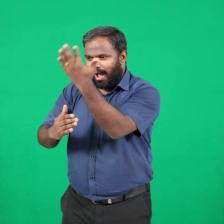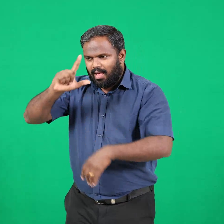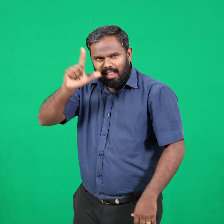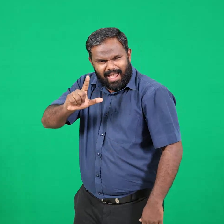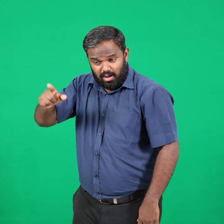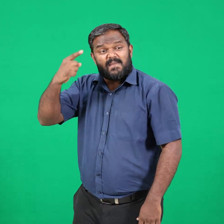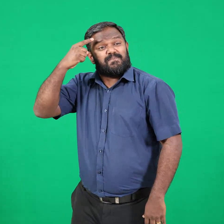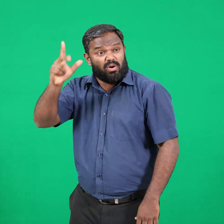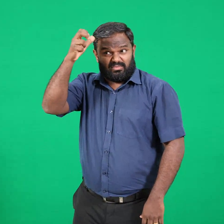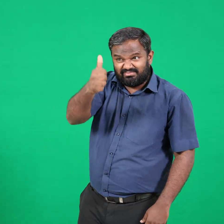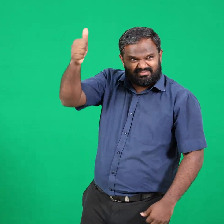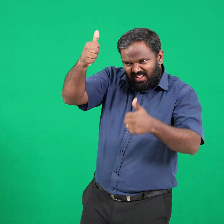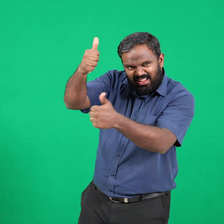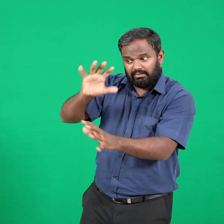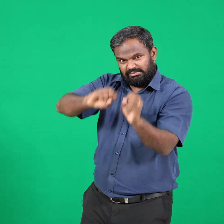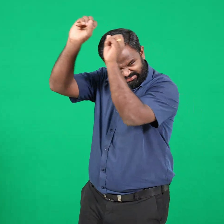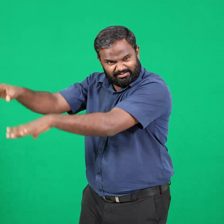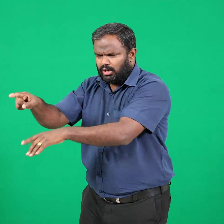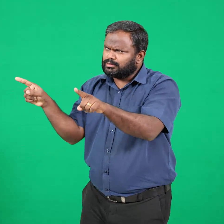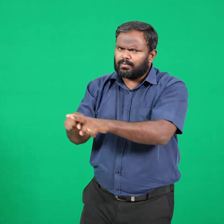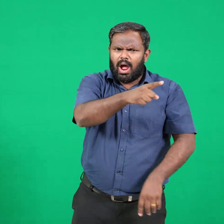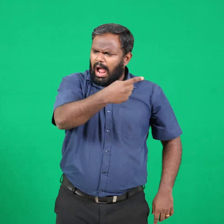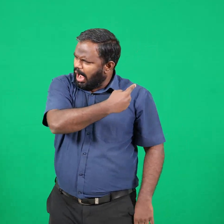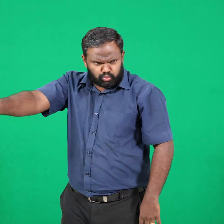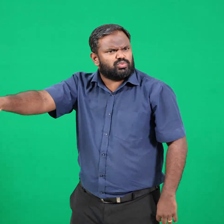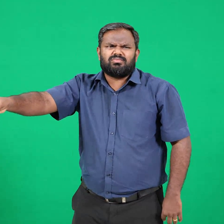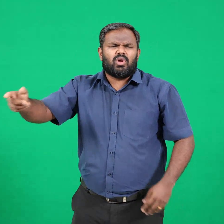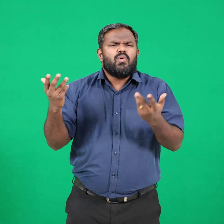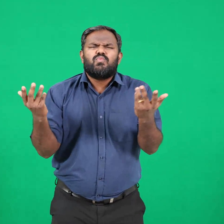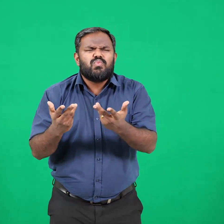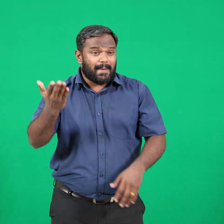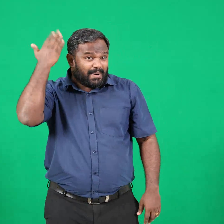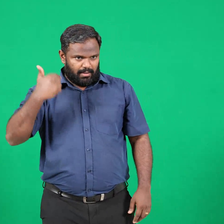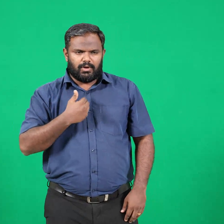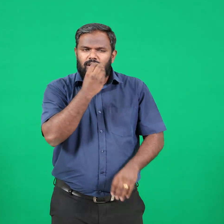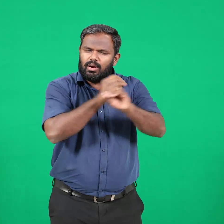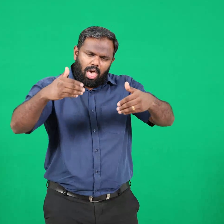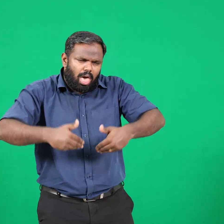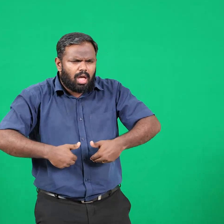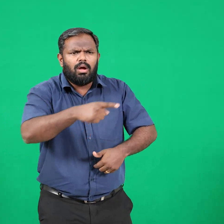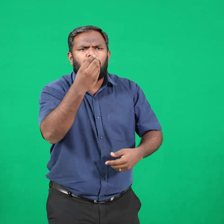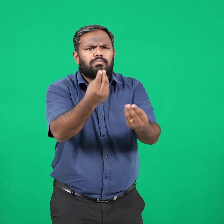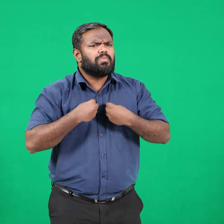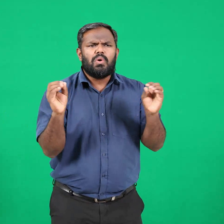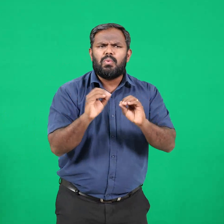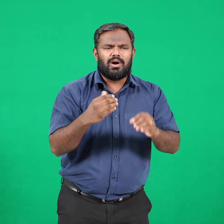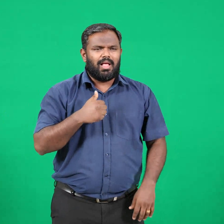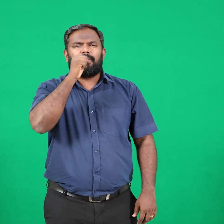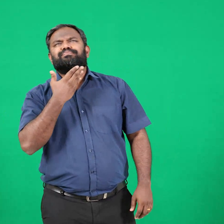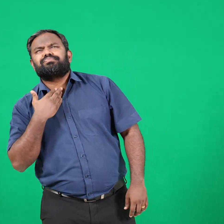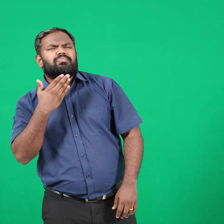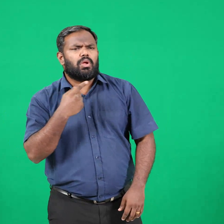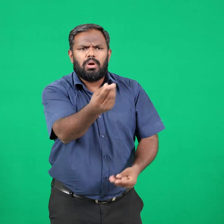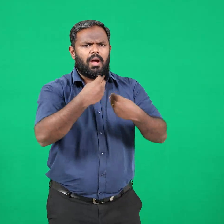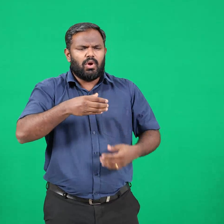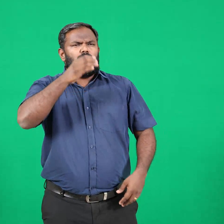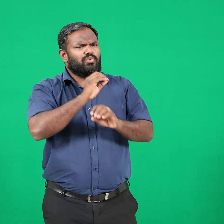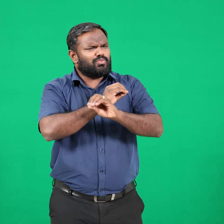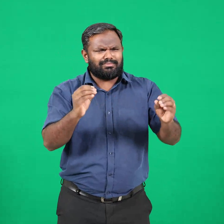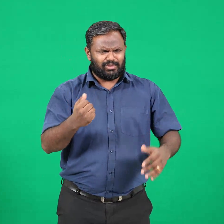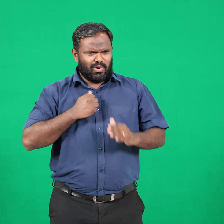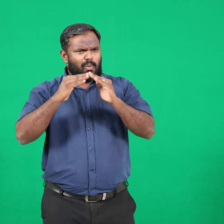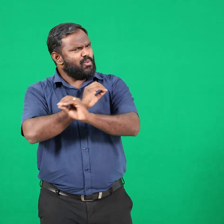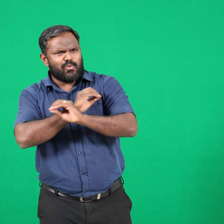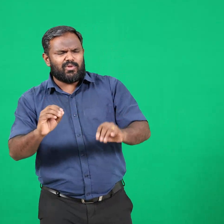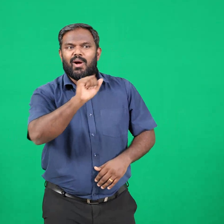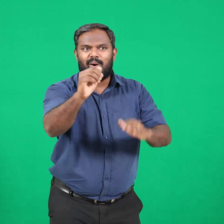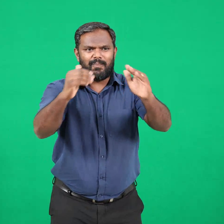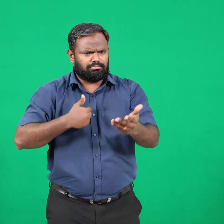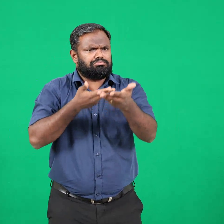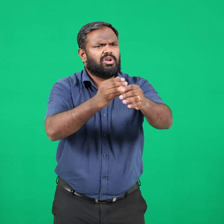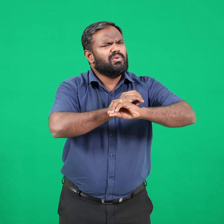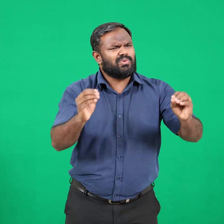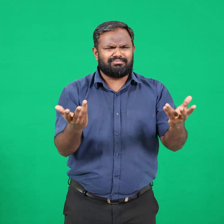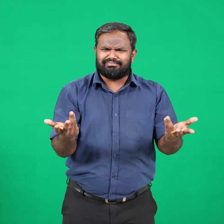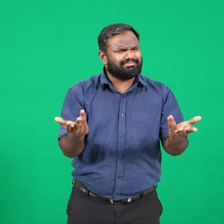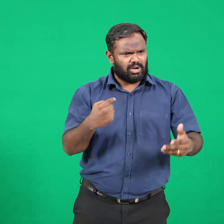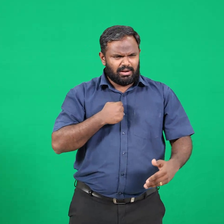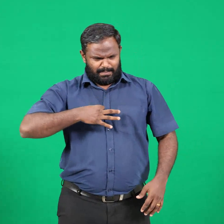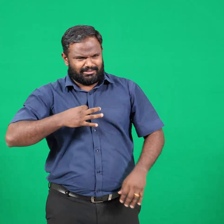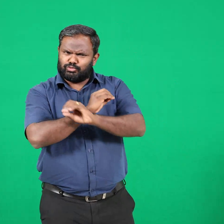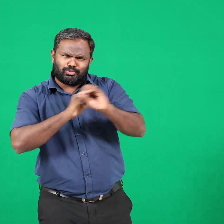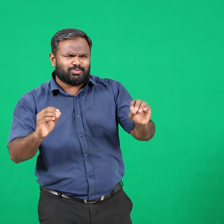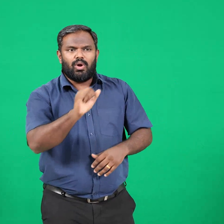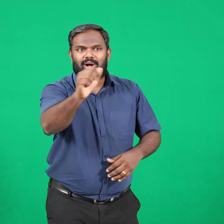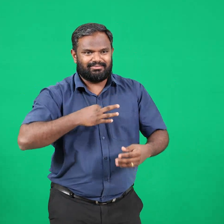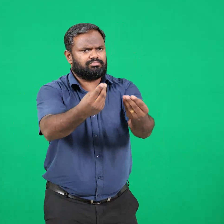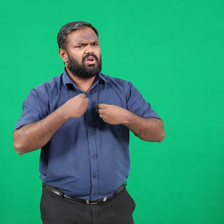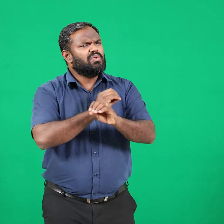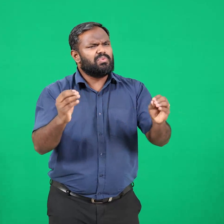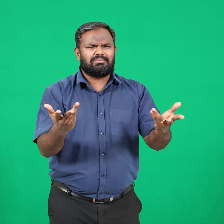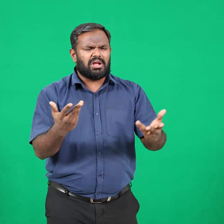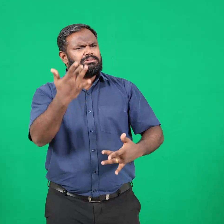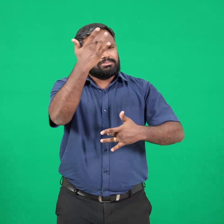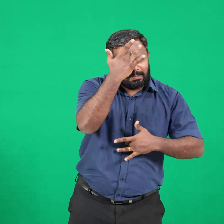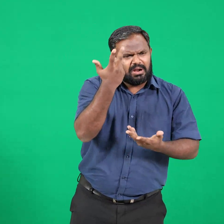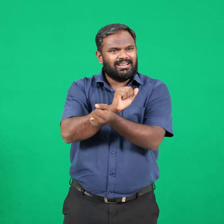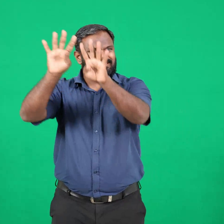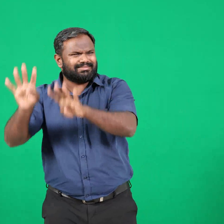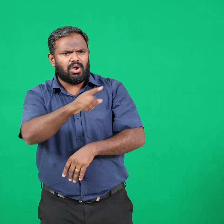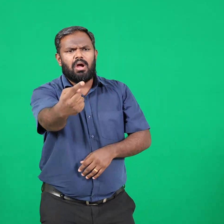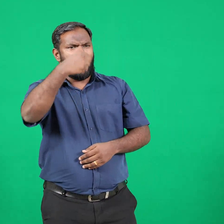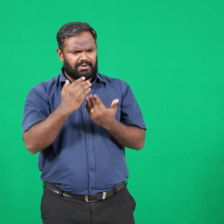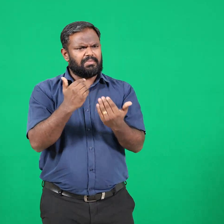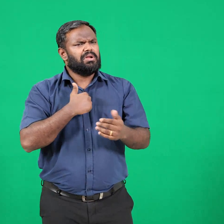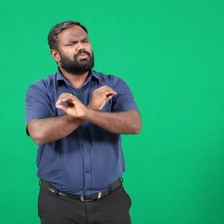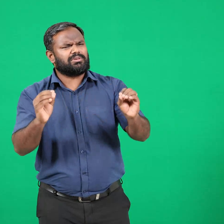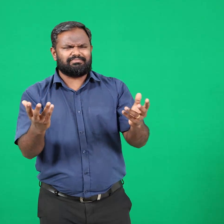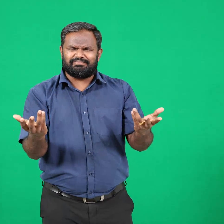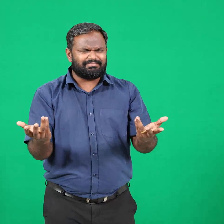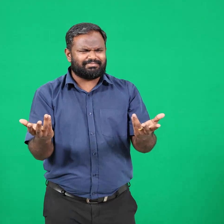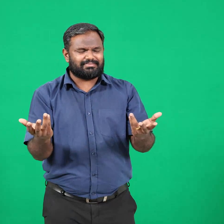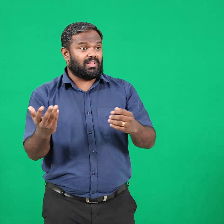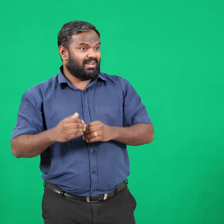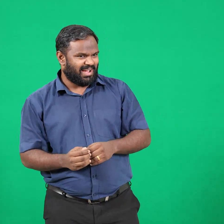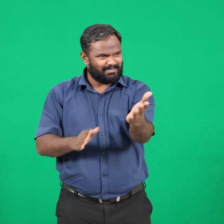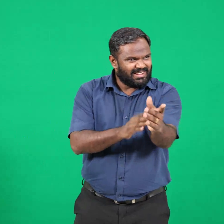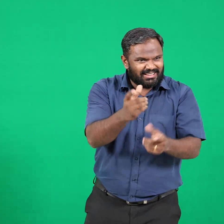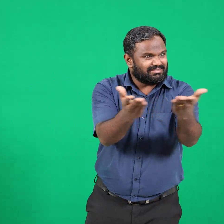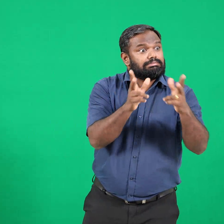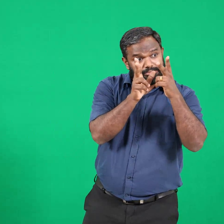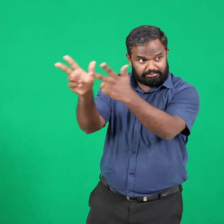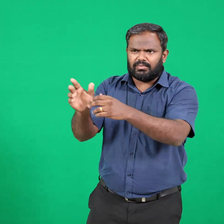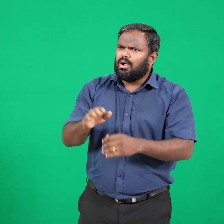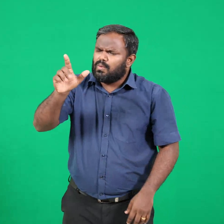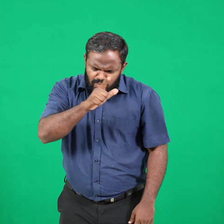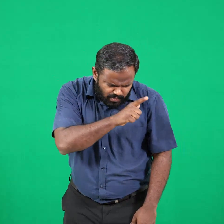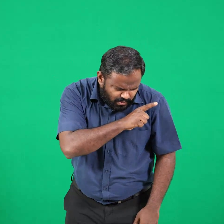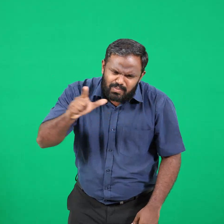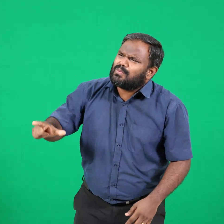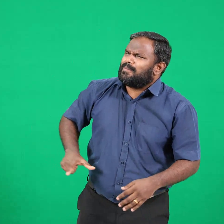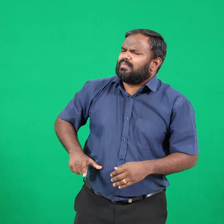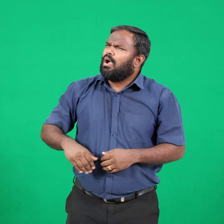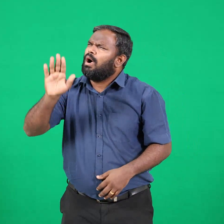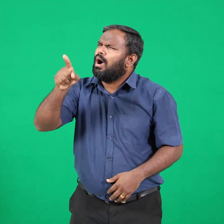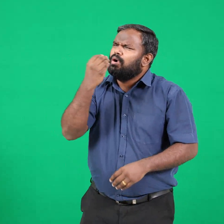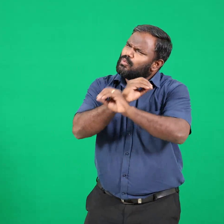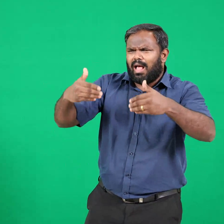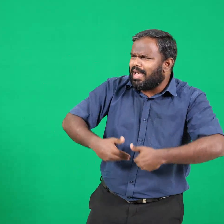For I was hungry and you gave Me nothing to eat, I was thirsty and you gave Me nothing to drink, I was a stranger and you did not take Me in, I was naked and you did not clothe Me, I was sick and in prison and you did not visit Me.'